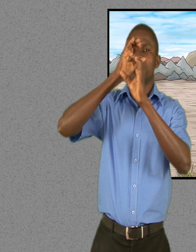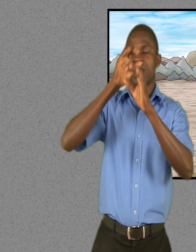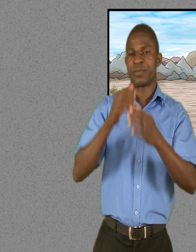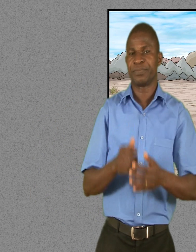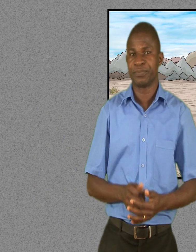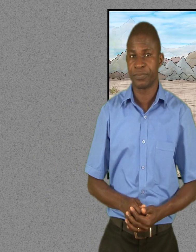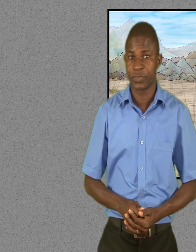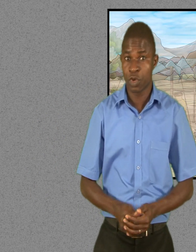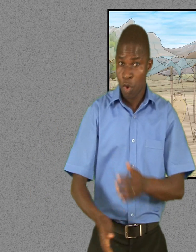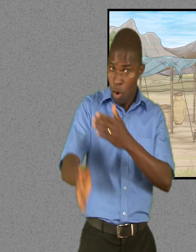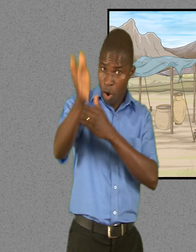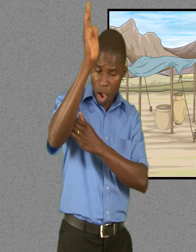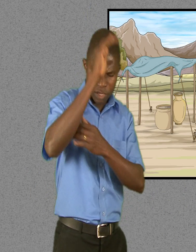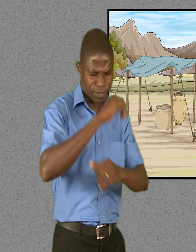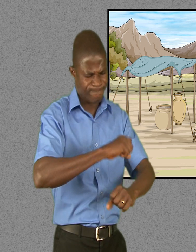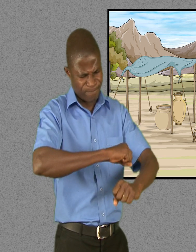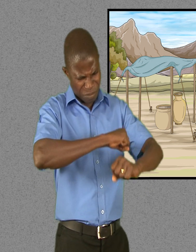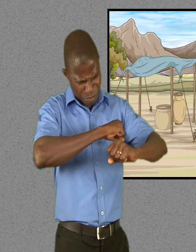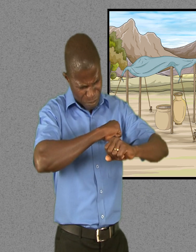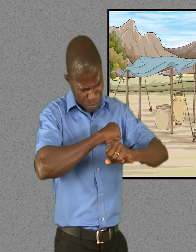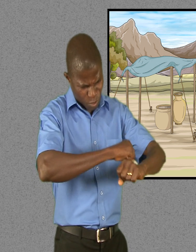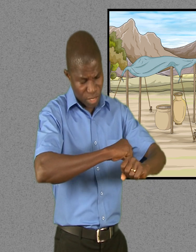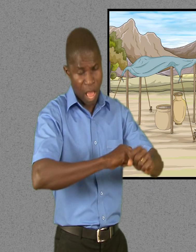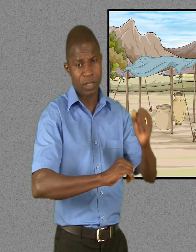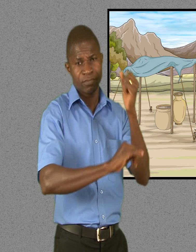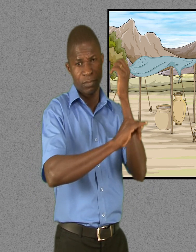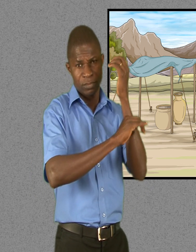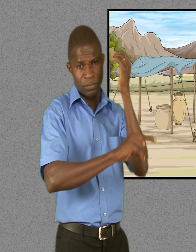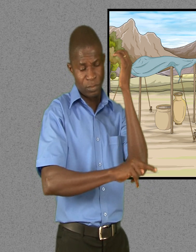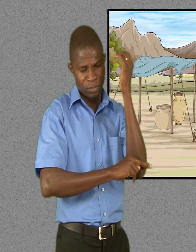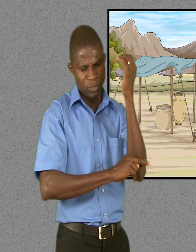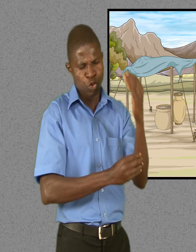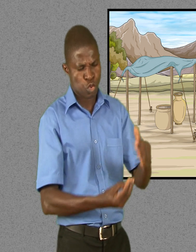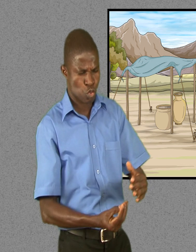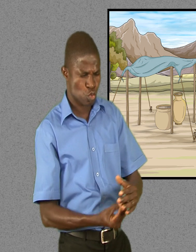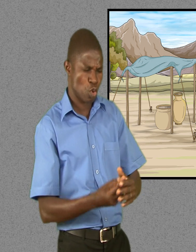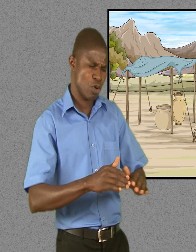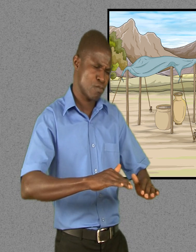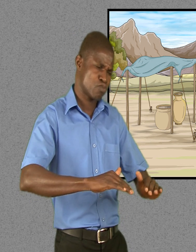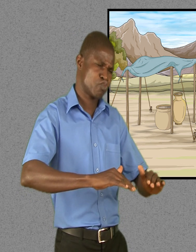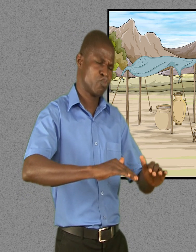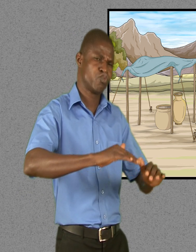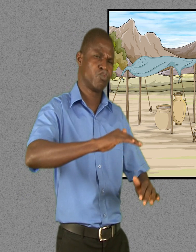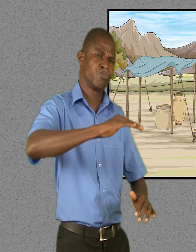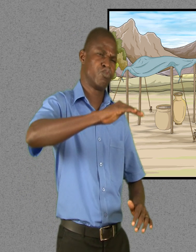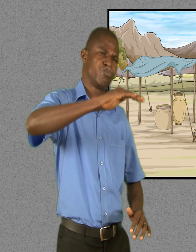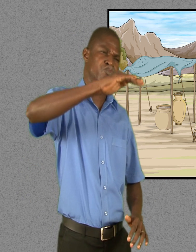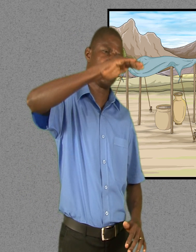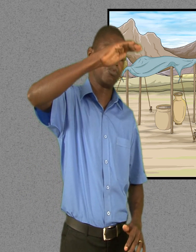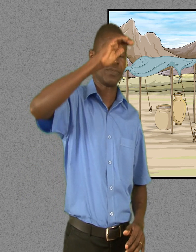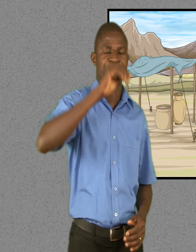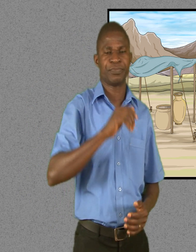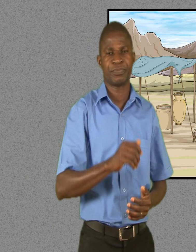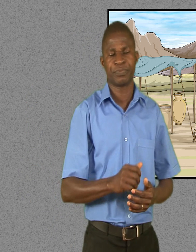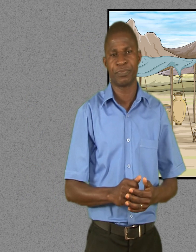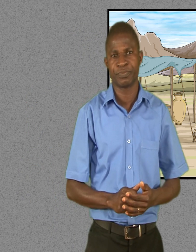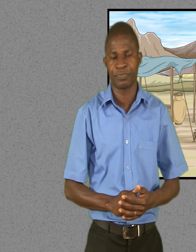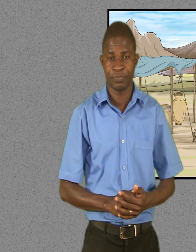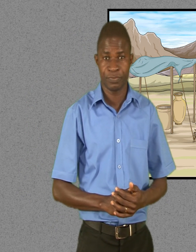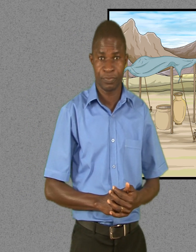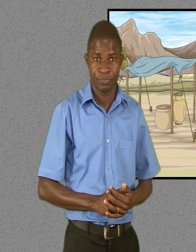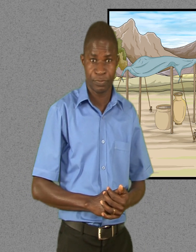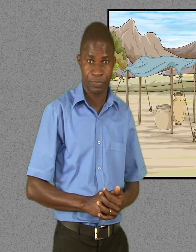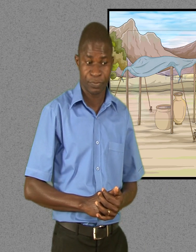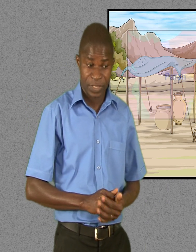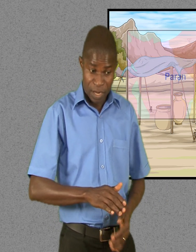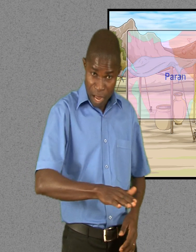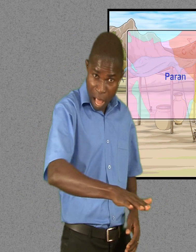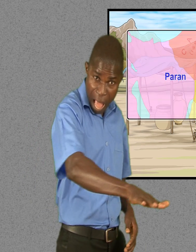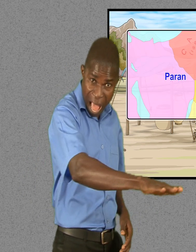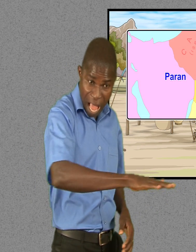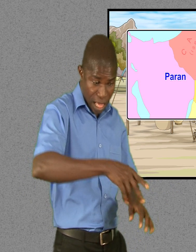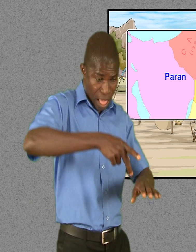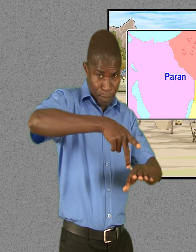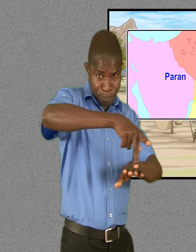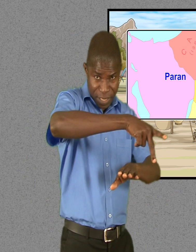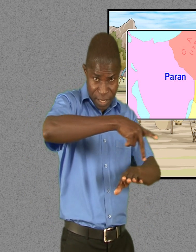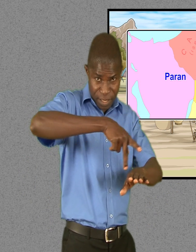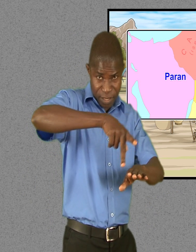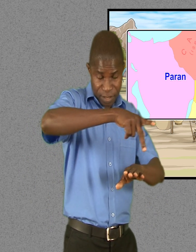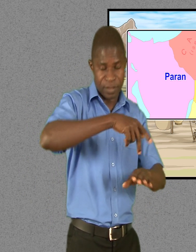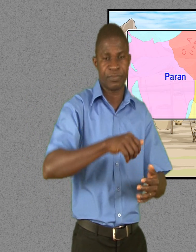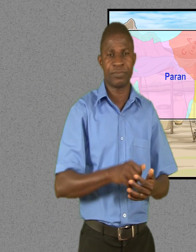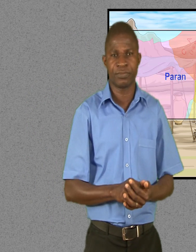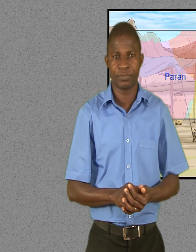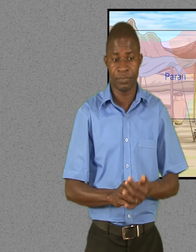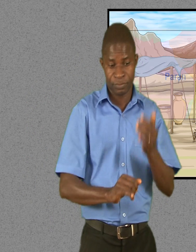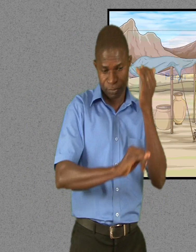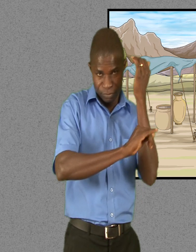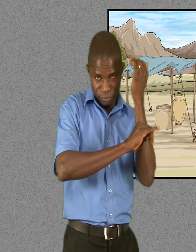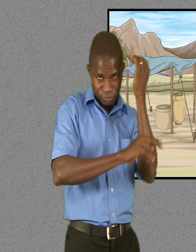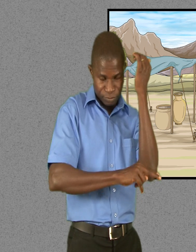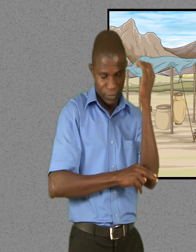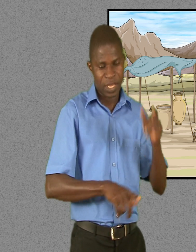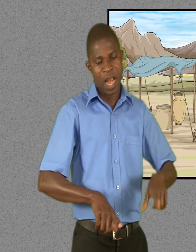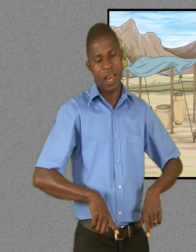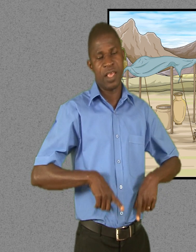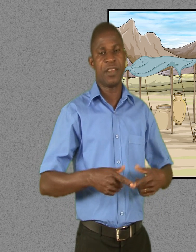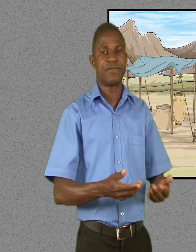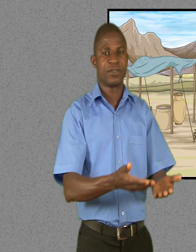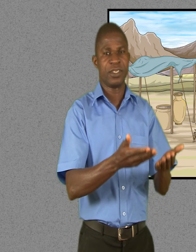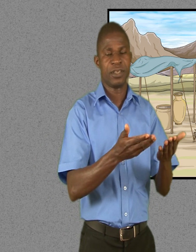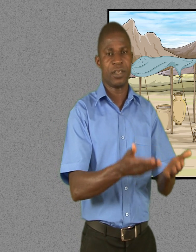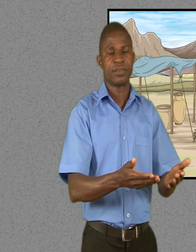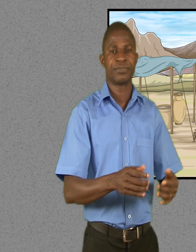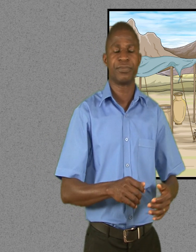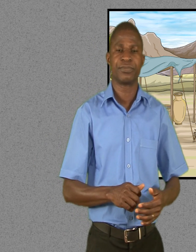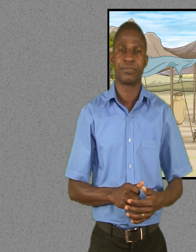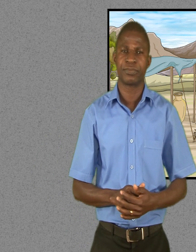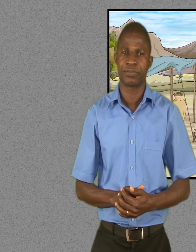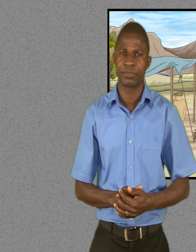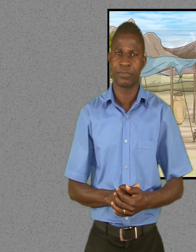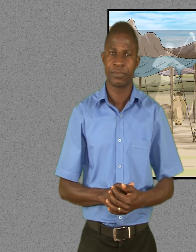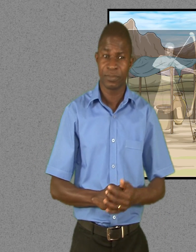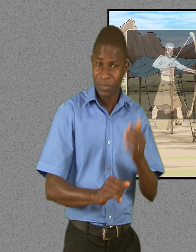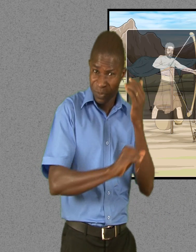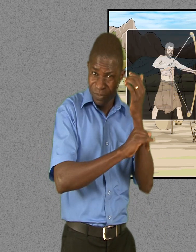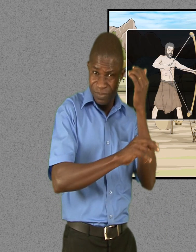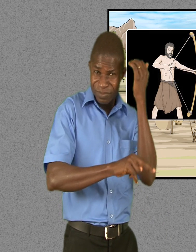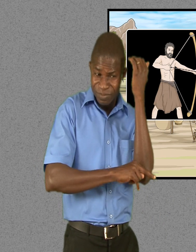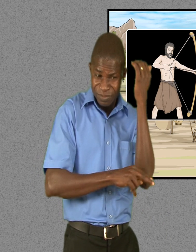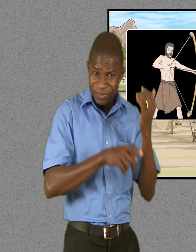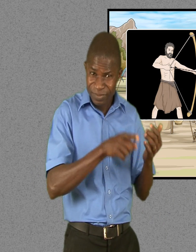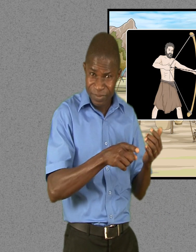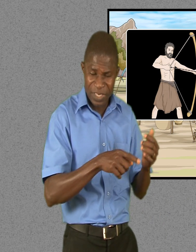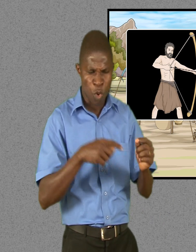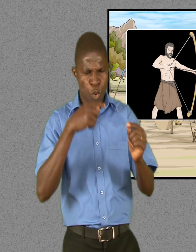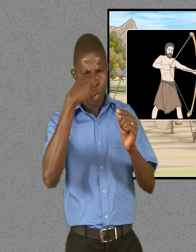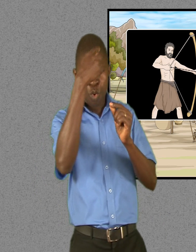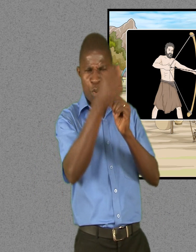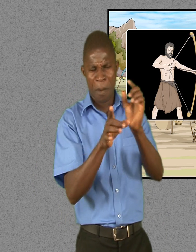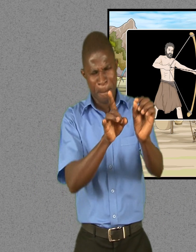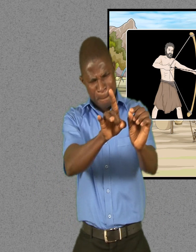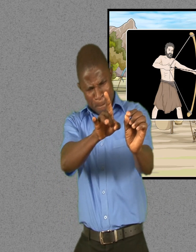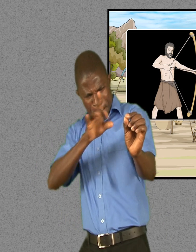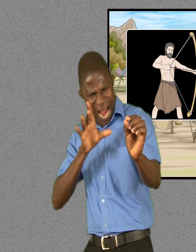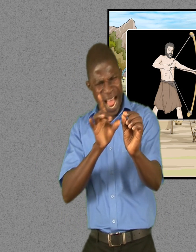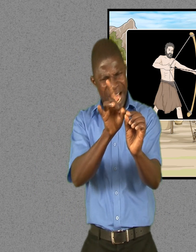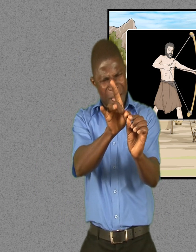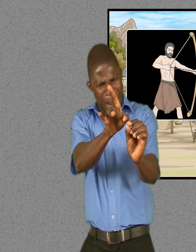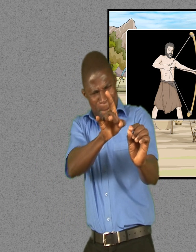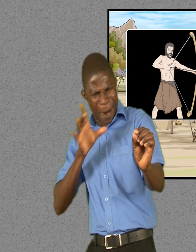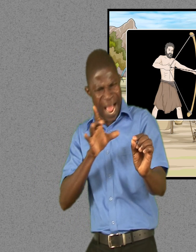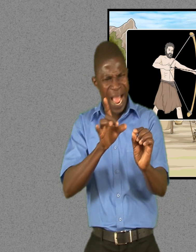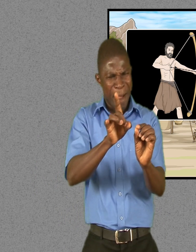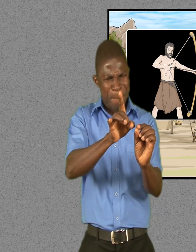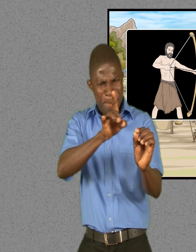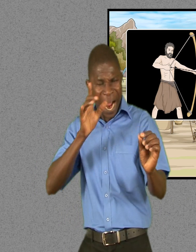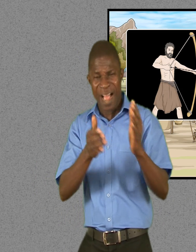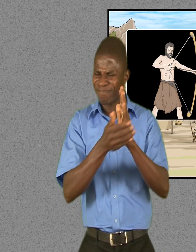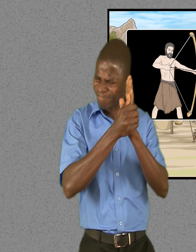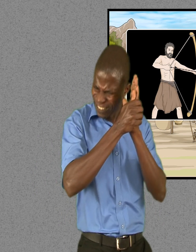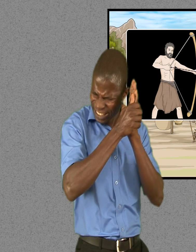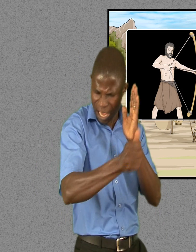And God was with the boy, and he grew up and settled in the wilderness and became a great archer.